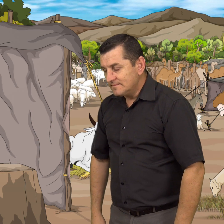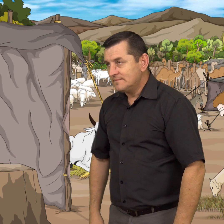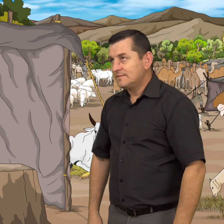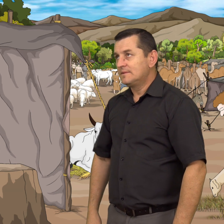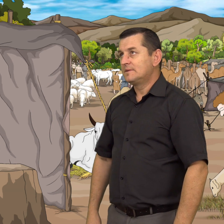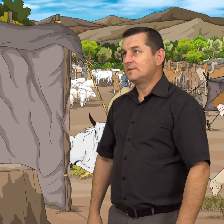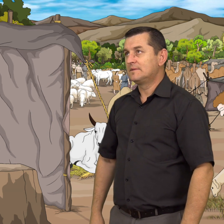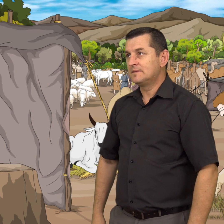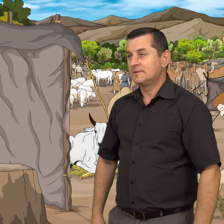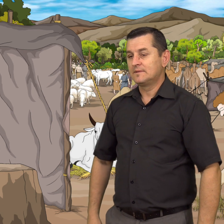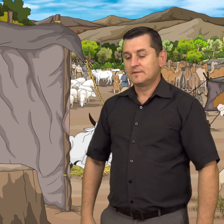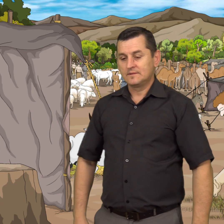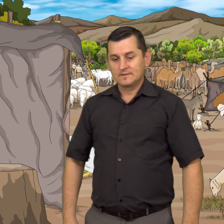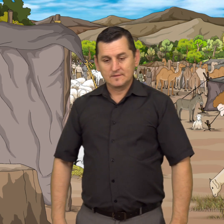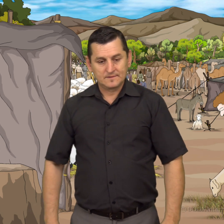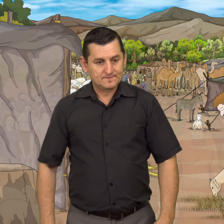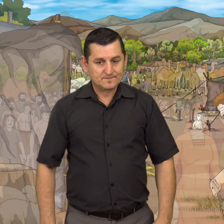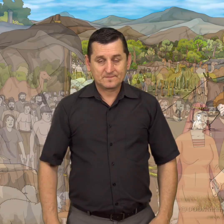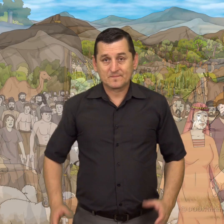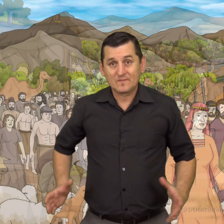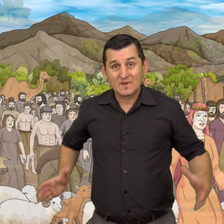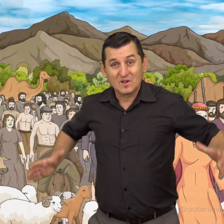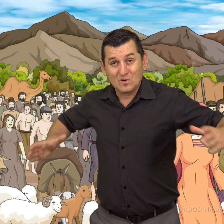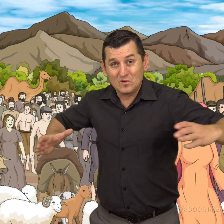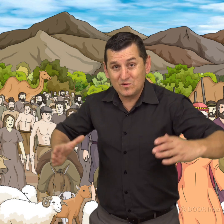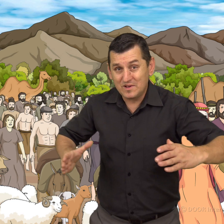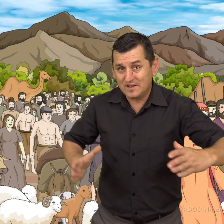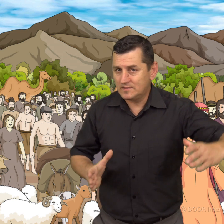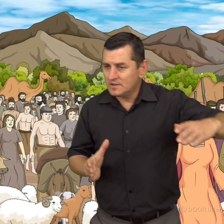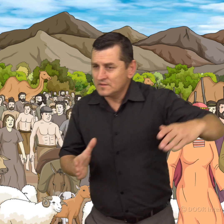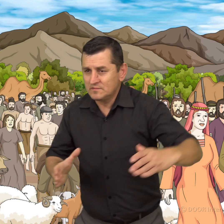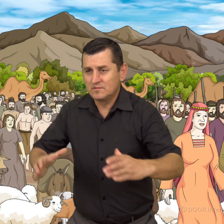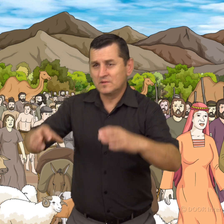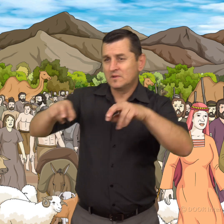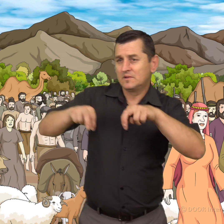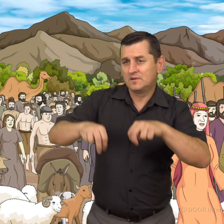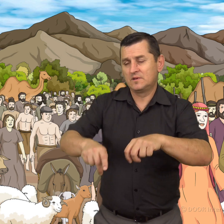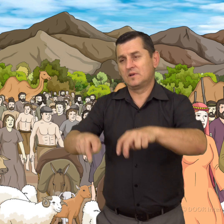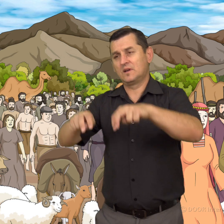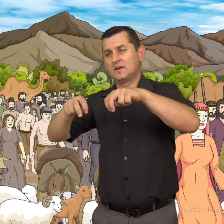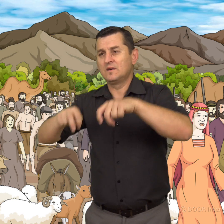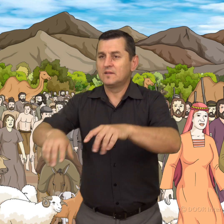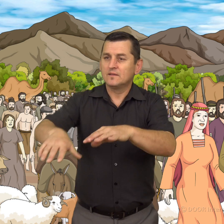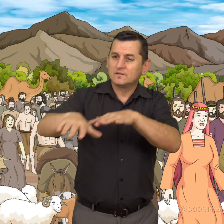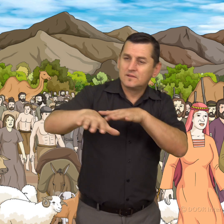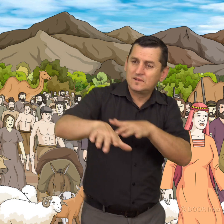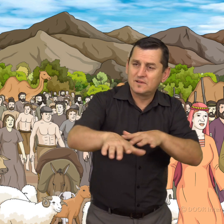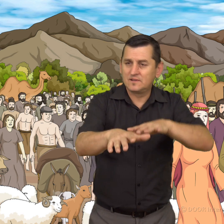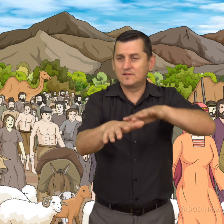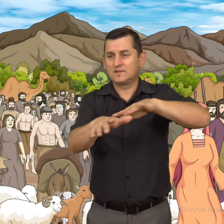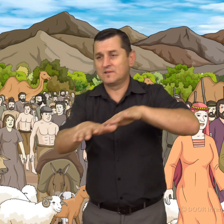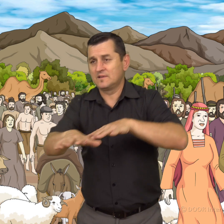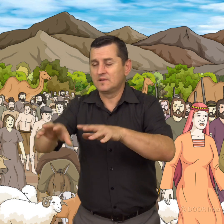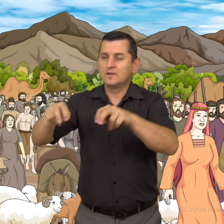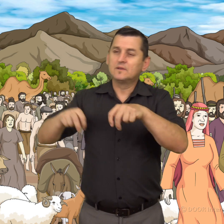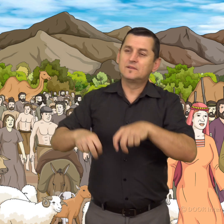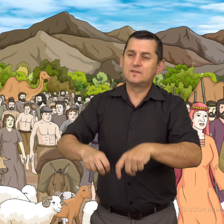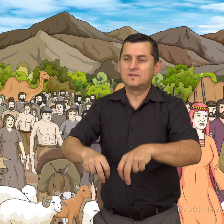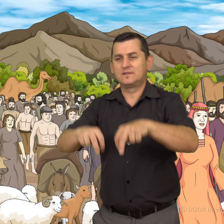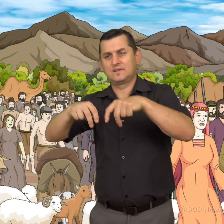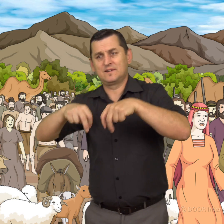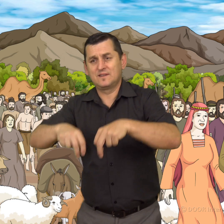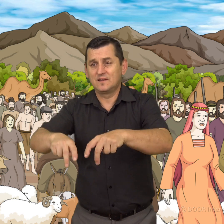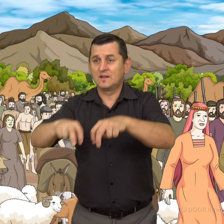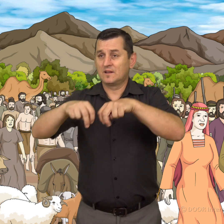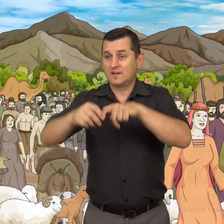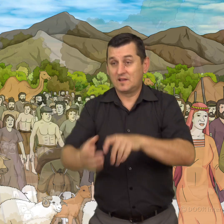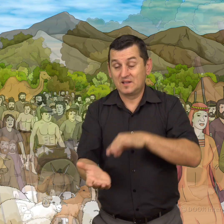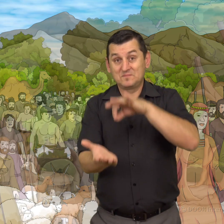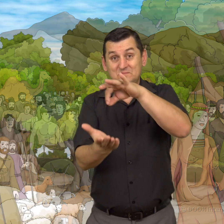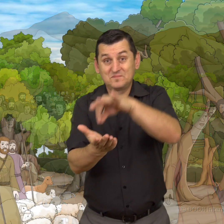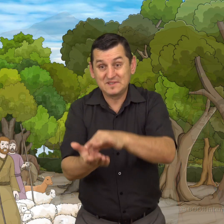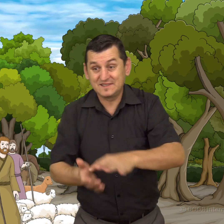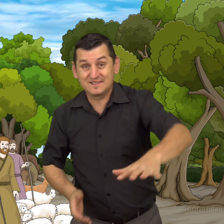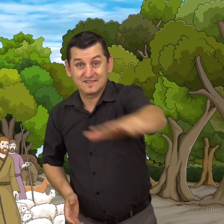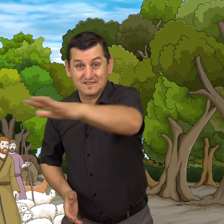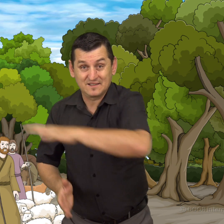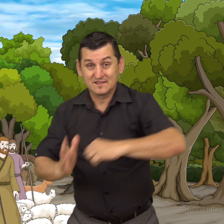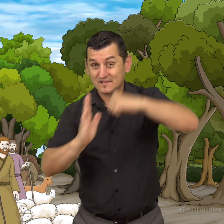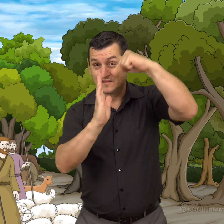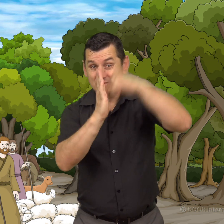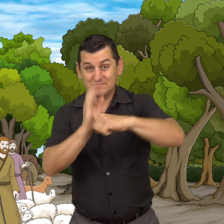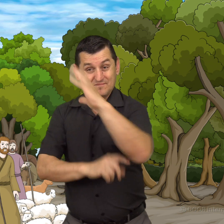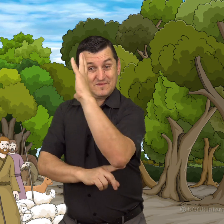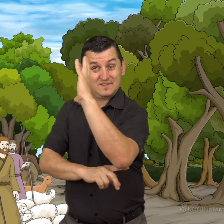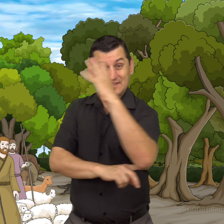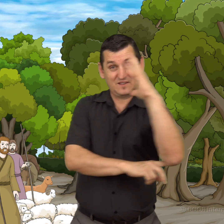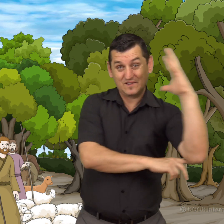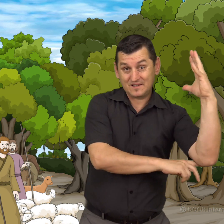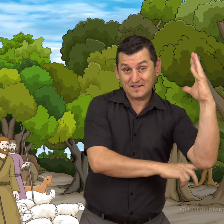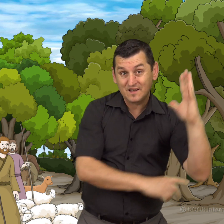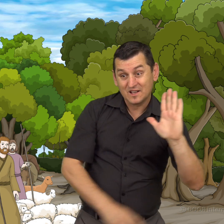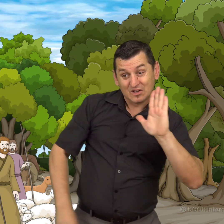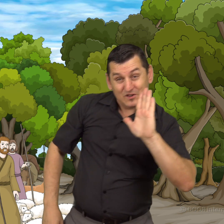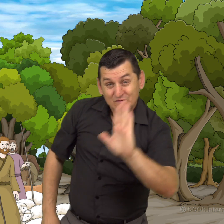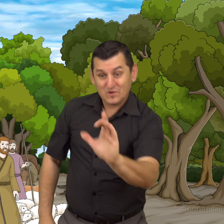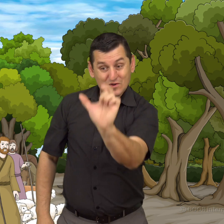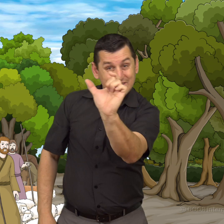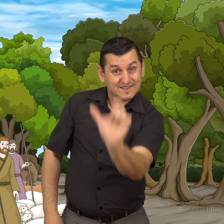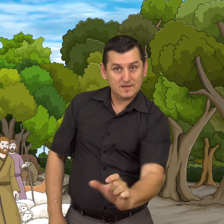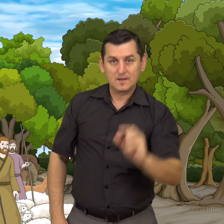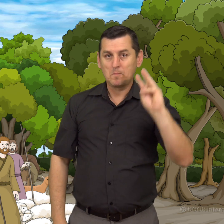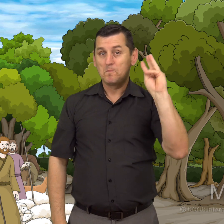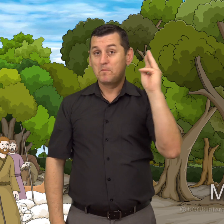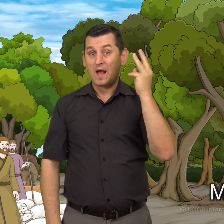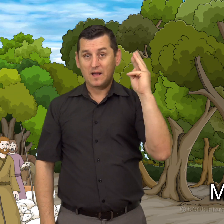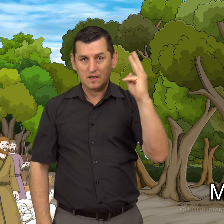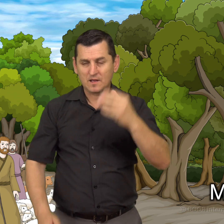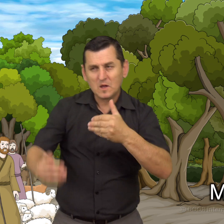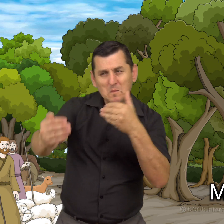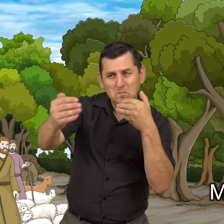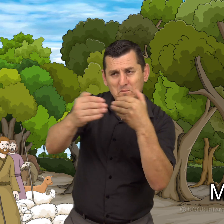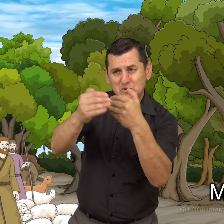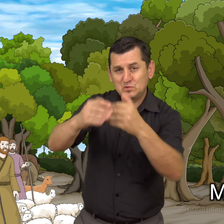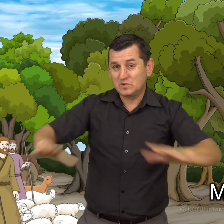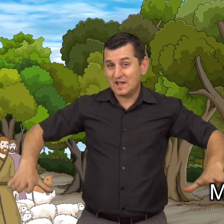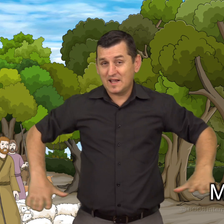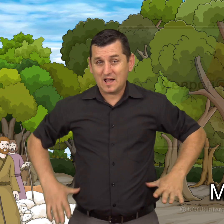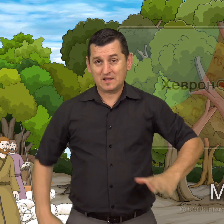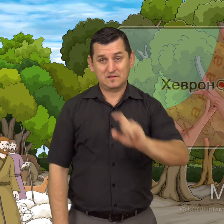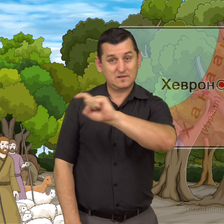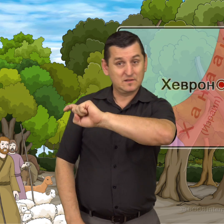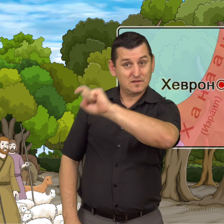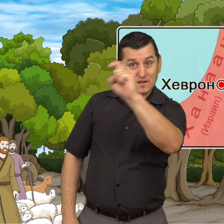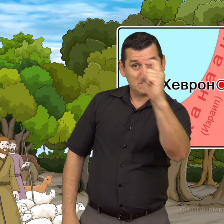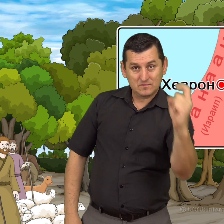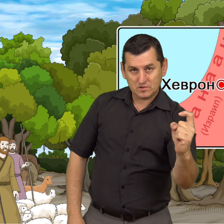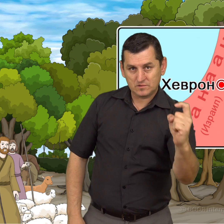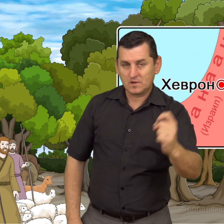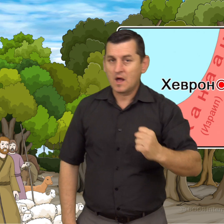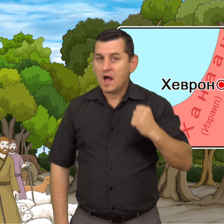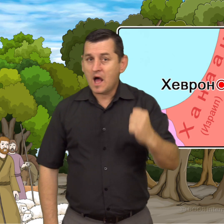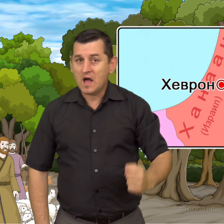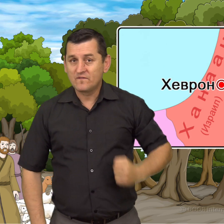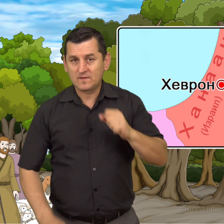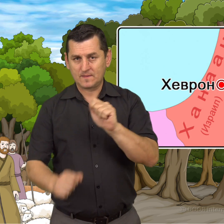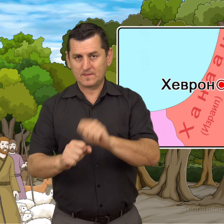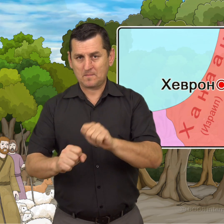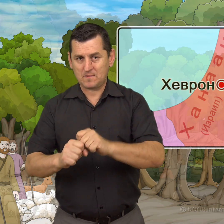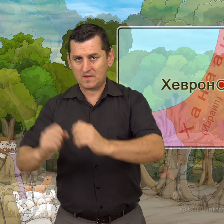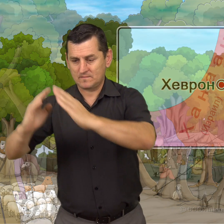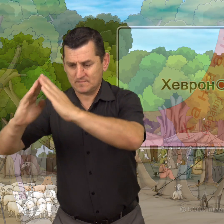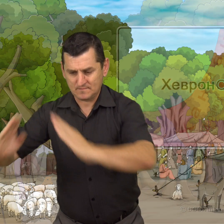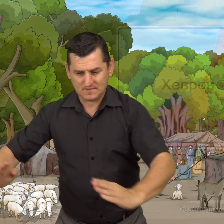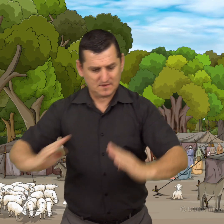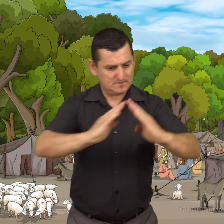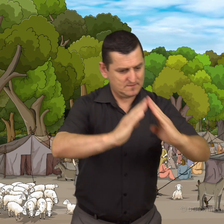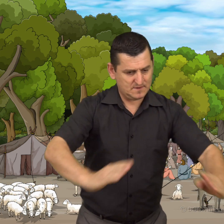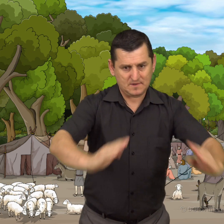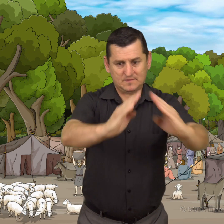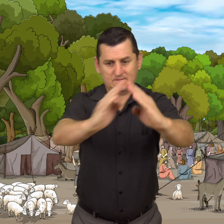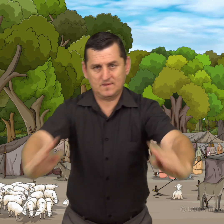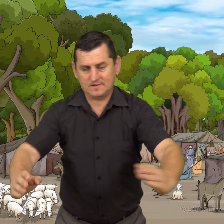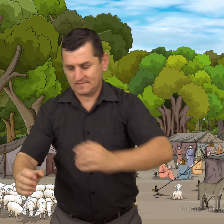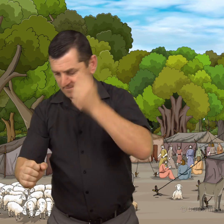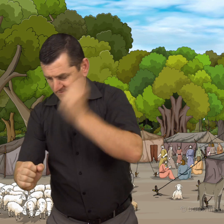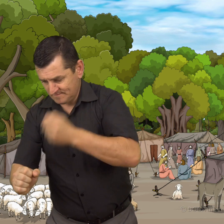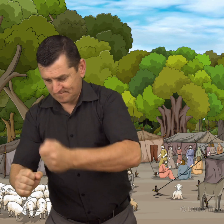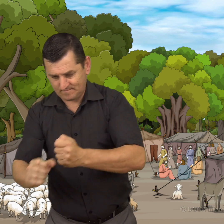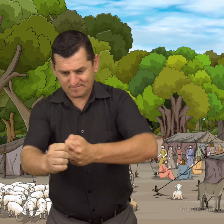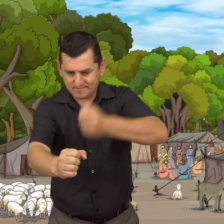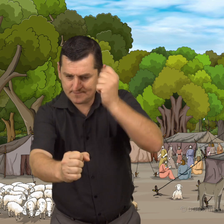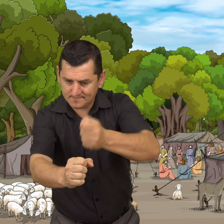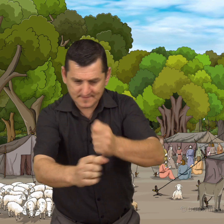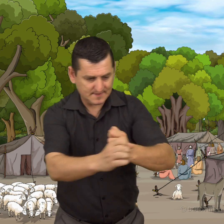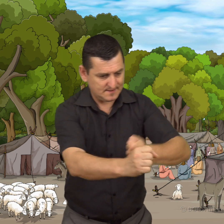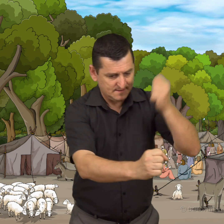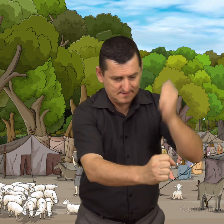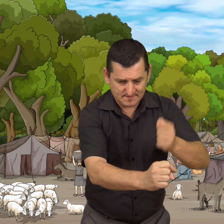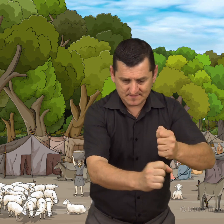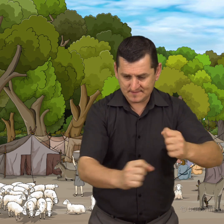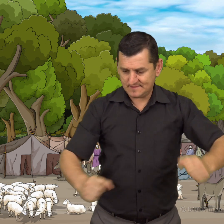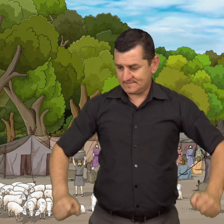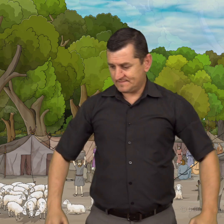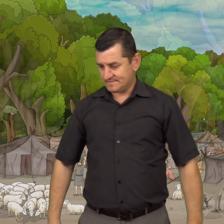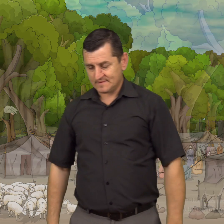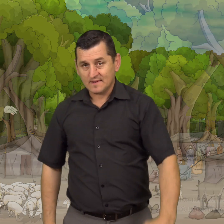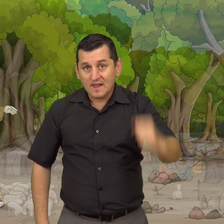Get up and walk around the land, through its length and breadth, for I will give it to you.”